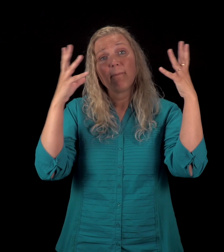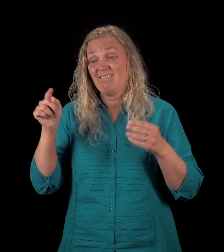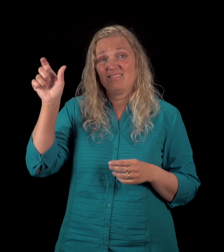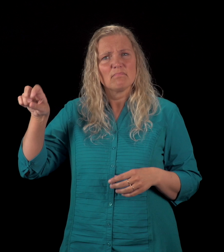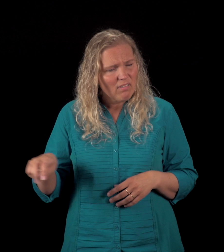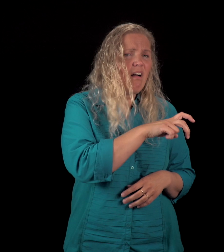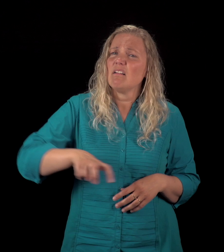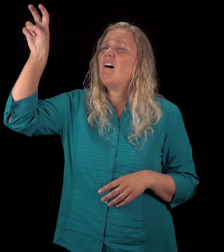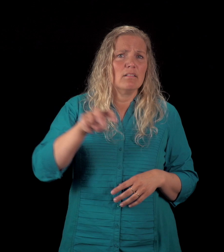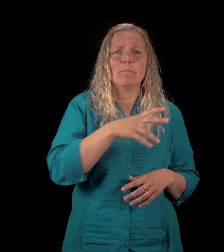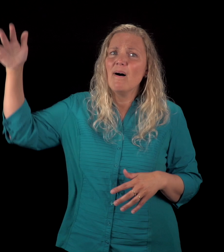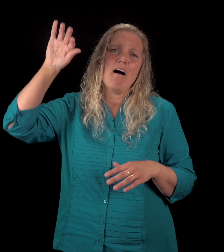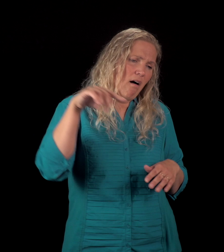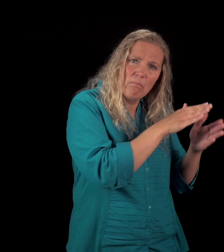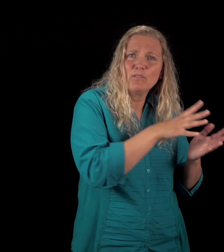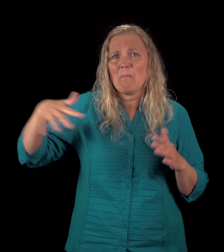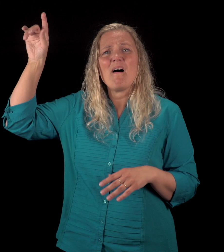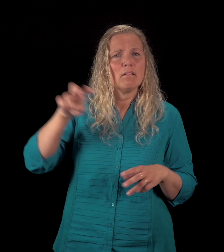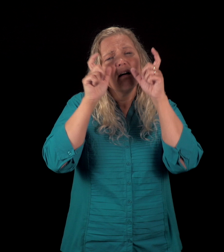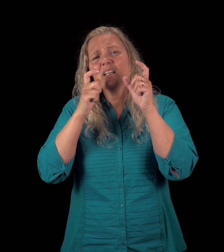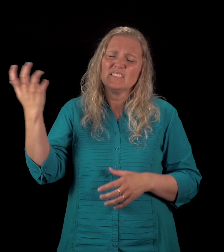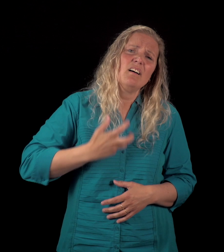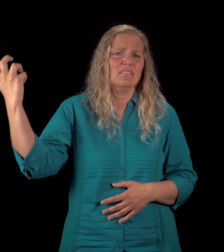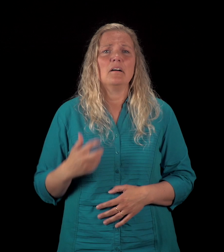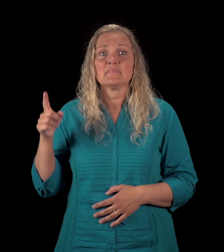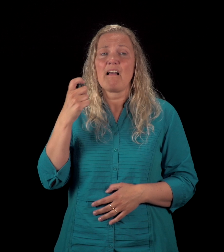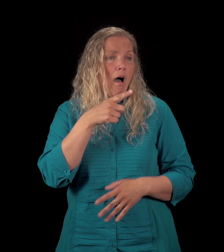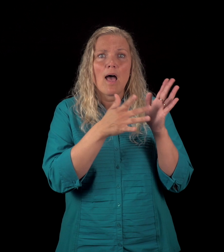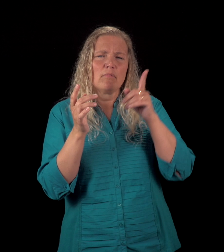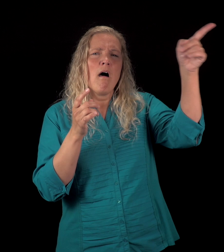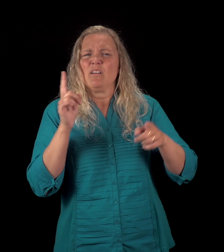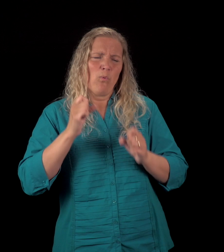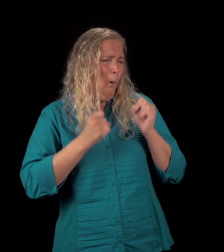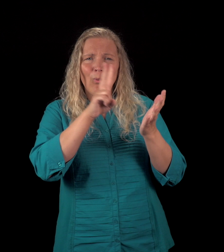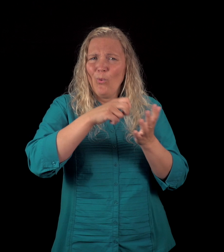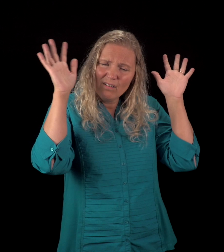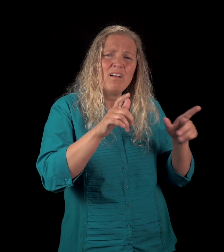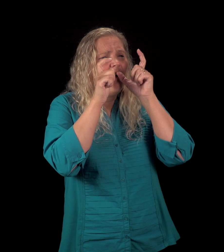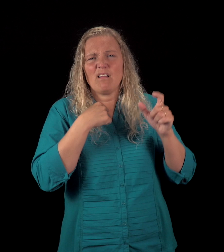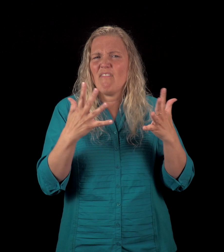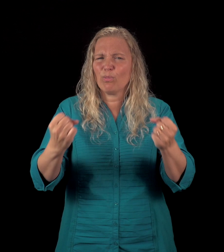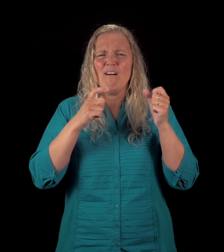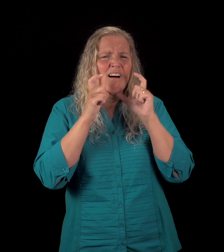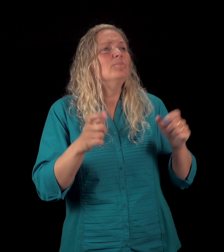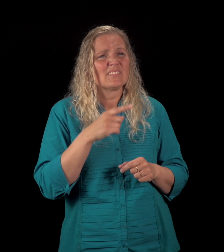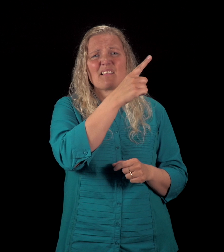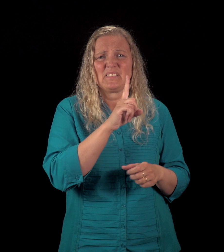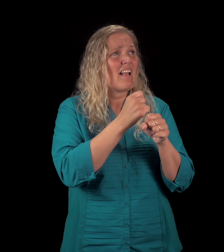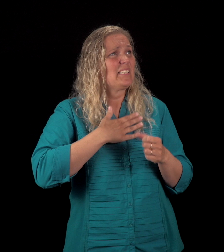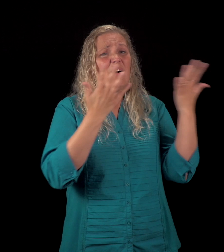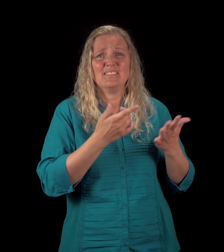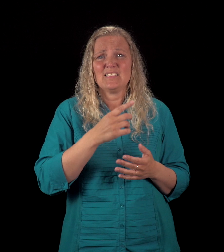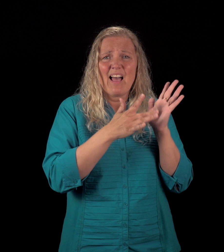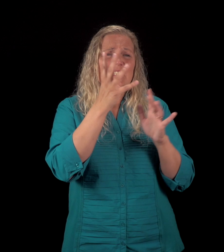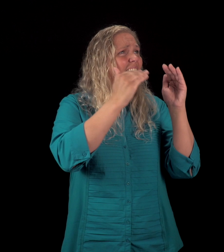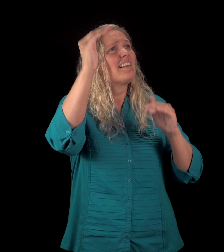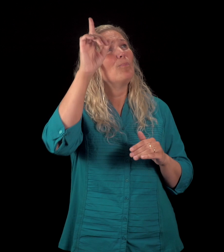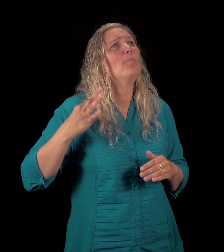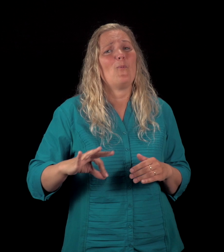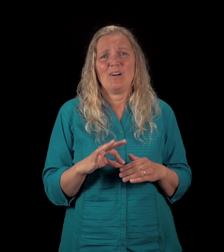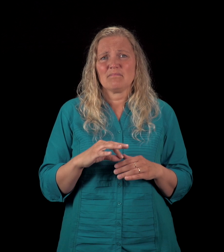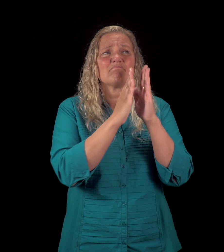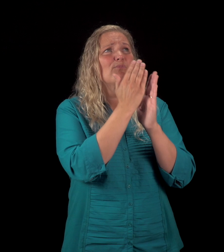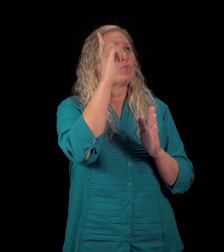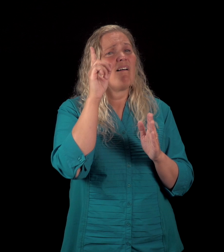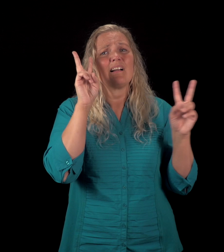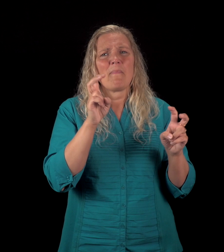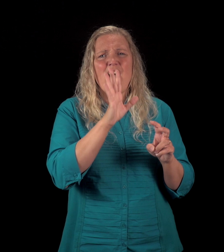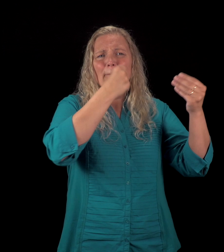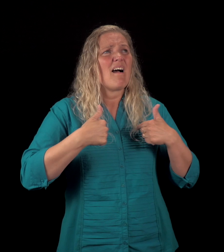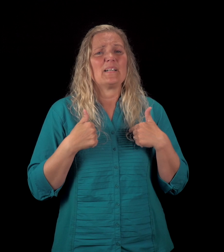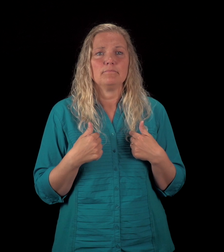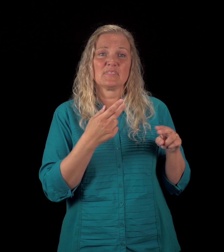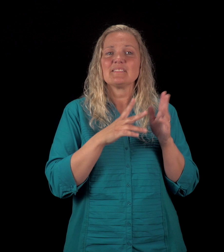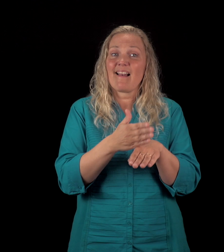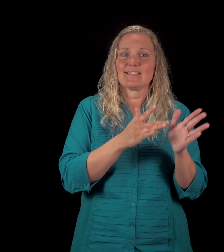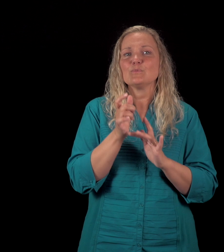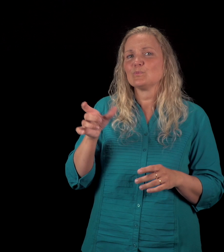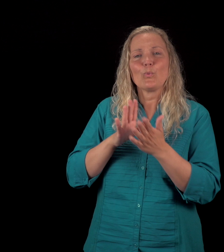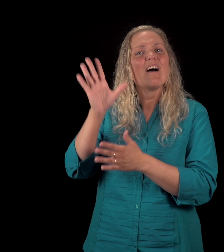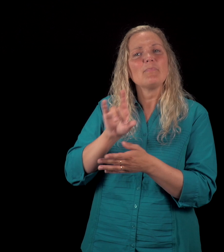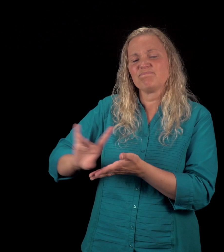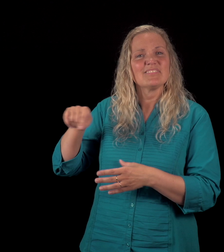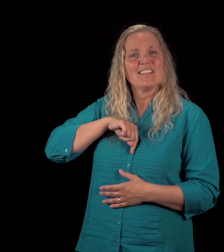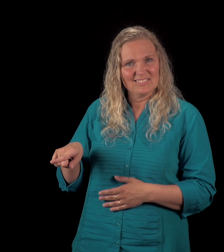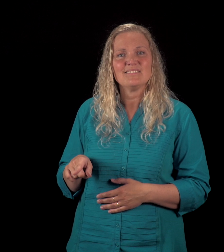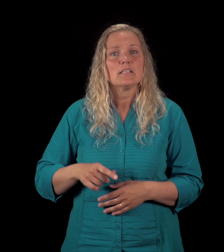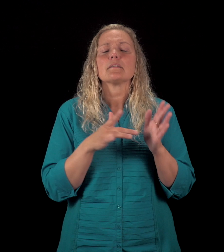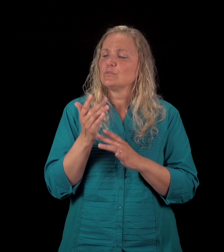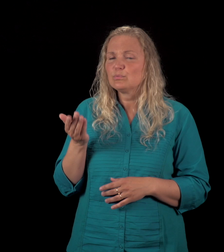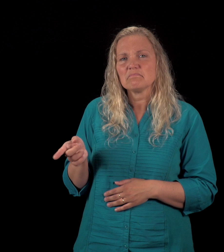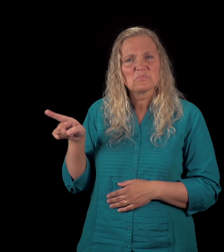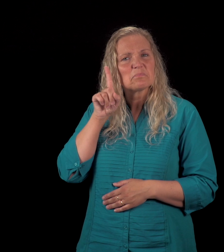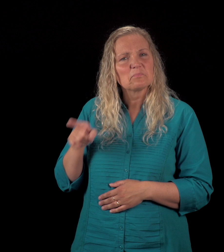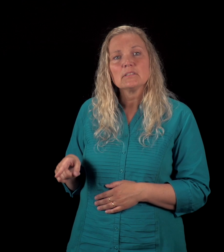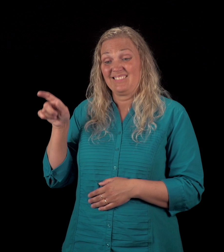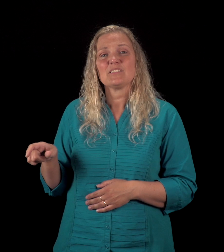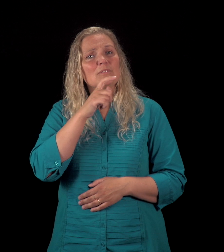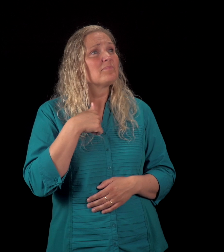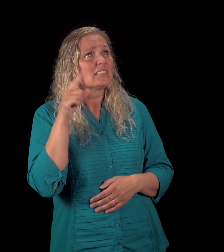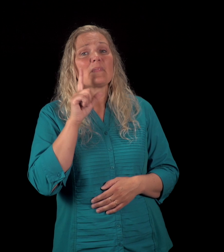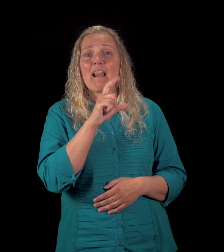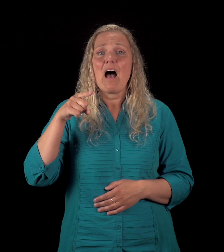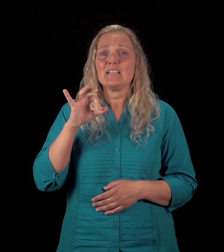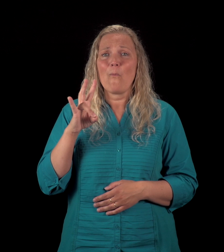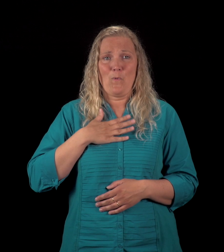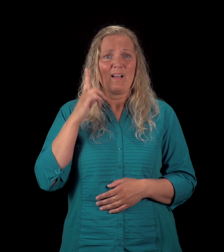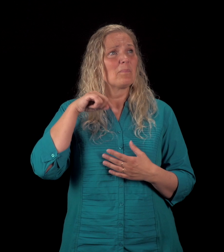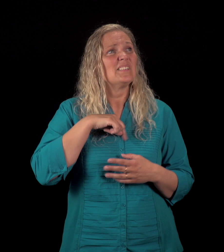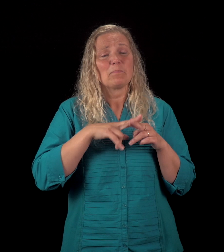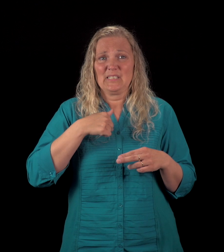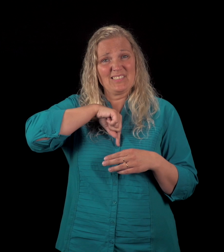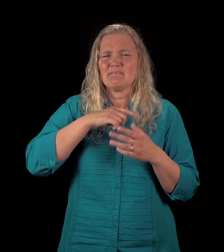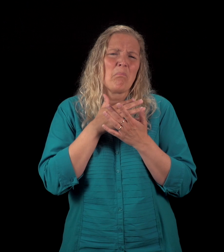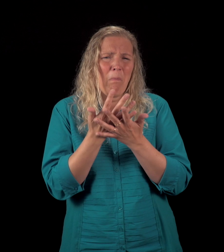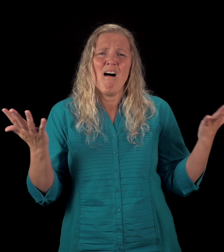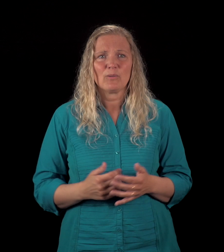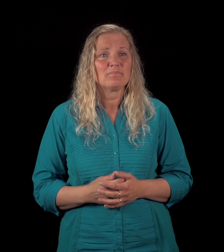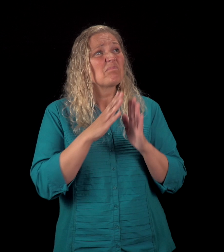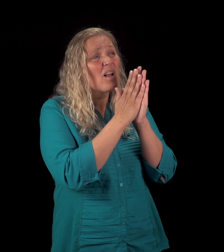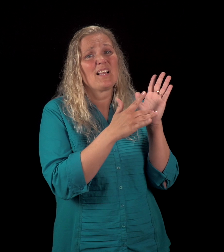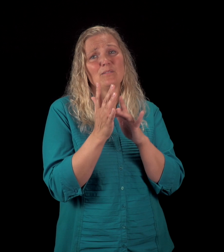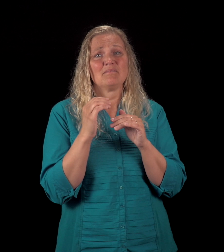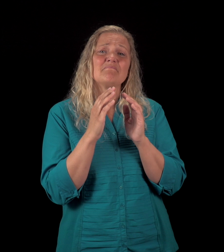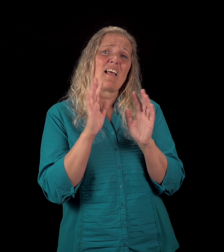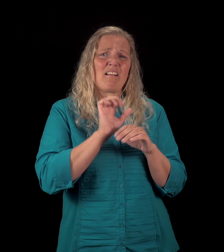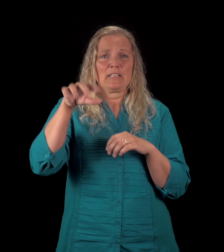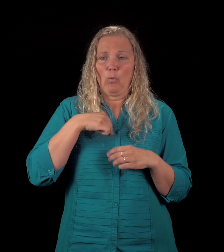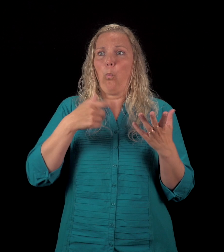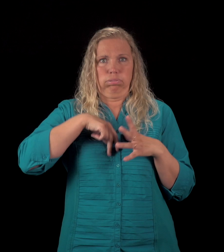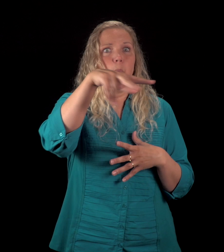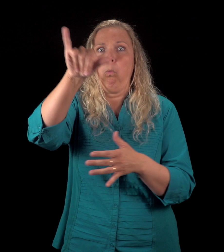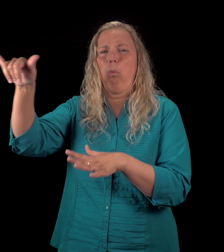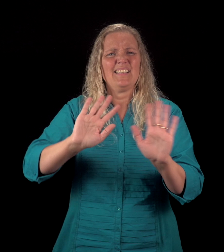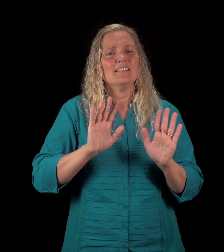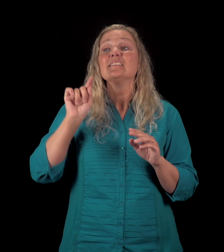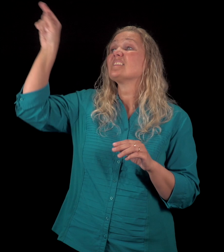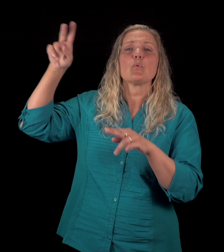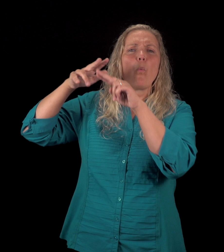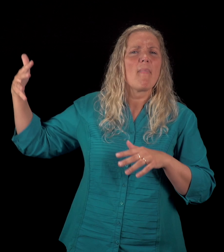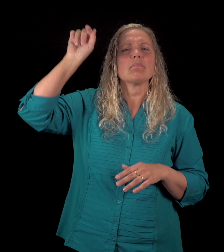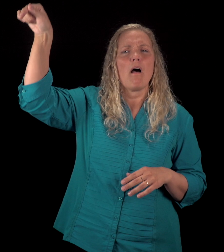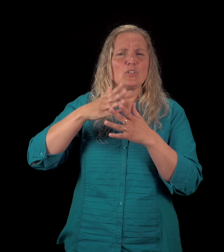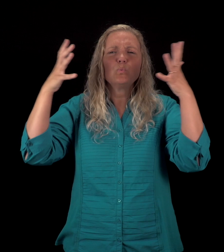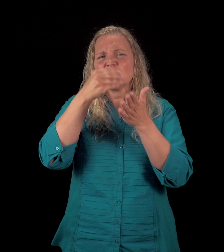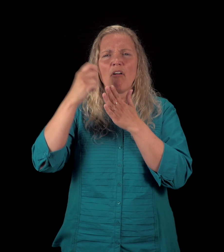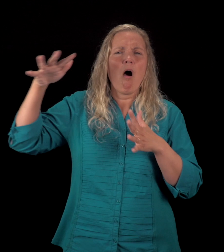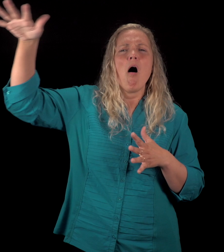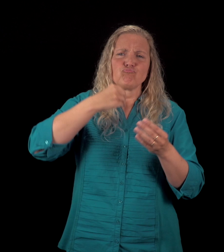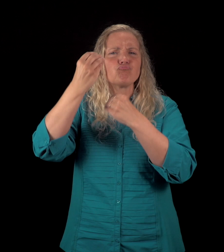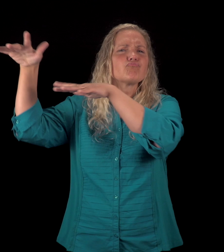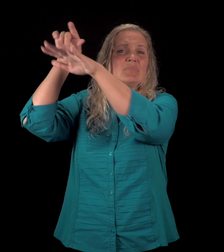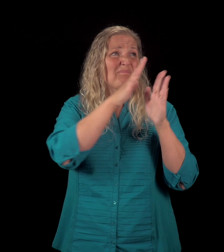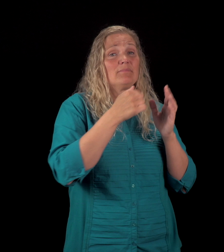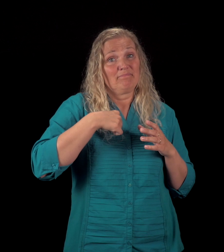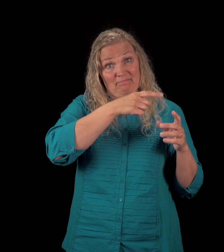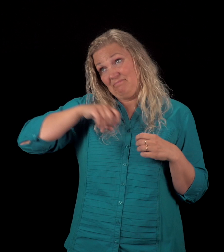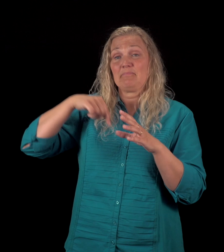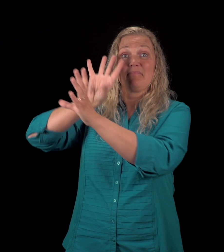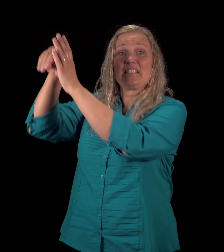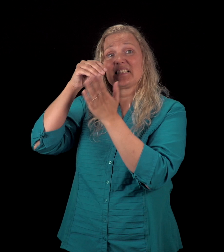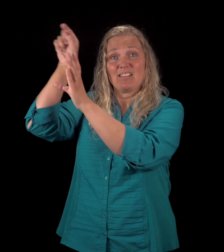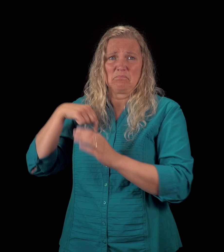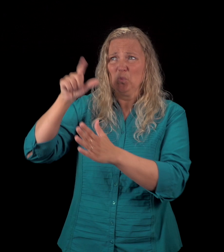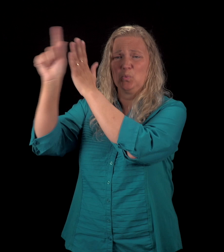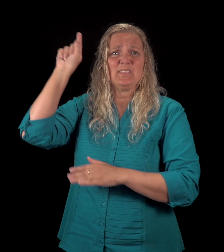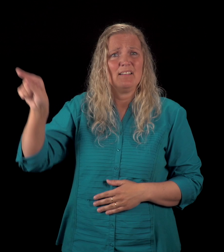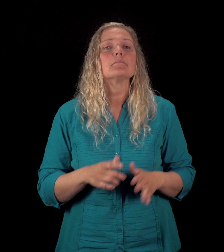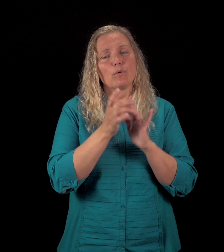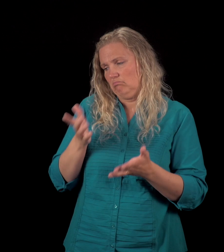When the man saw Jesus from a distance, he ran and fell on his knees before Him. And he shouted in a loud voice, “What do You want with me, Jesus, Son of the Most High God? I beg You before God not to torture me!” For Jesus had already declared, “Come out of this man, you unclean spirit!” “What is your name?” Jesus asked. “My name is Legion,” he replied, “for we are many.” And he begged Jesus repeatedly not to send them out of that region. There on the nearby hillside a large herd of pigs was feeding.